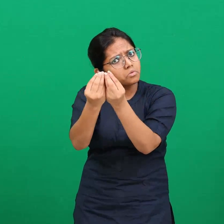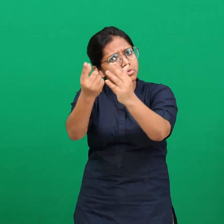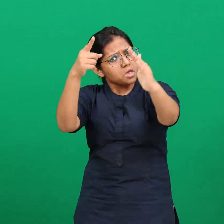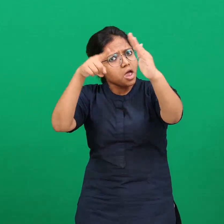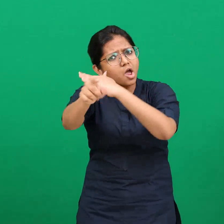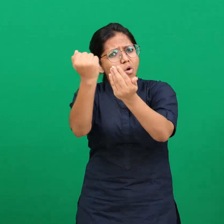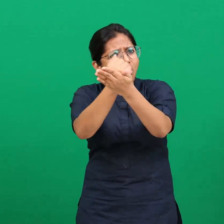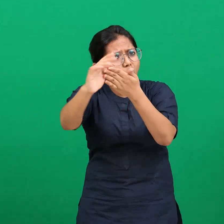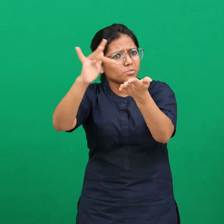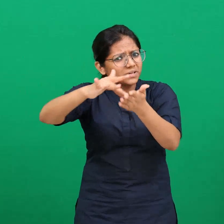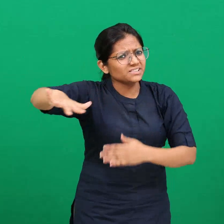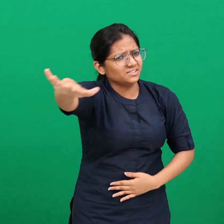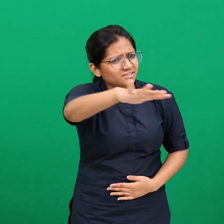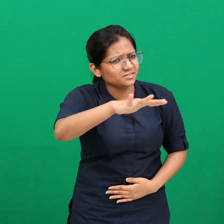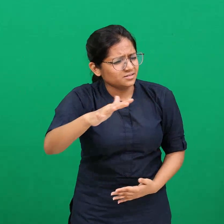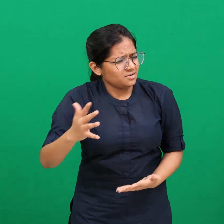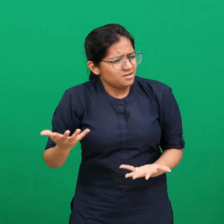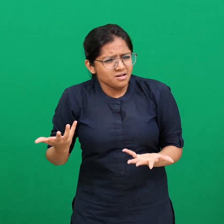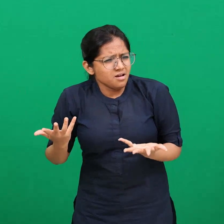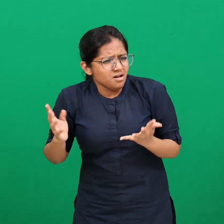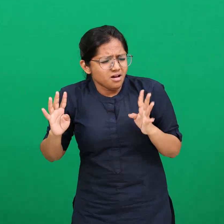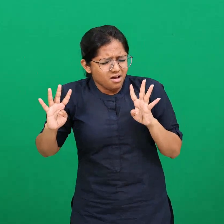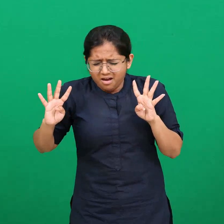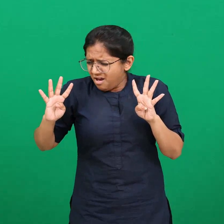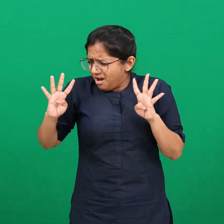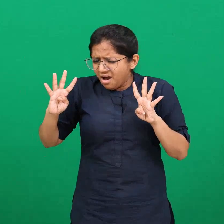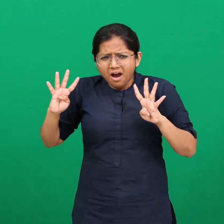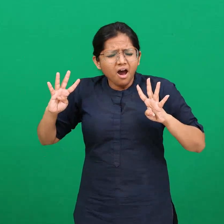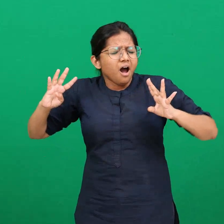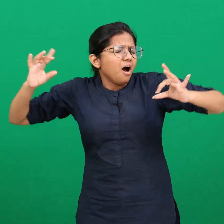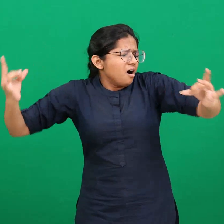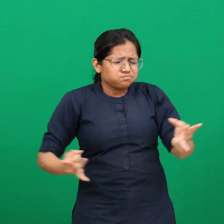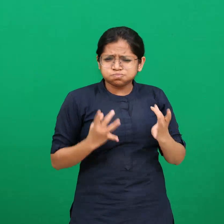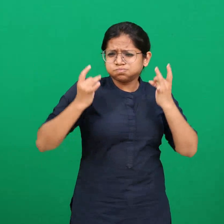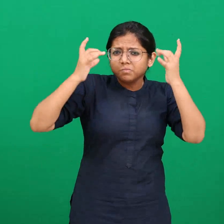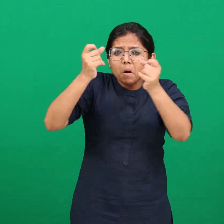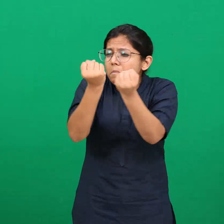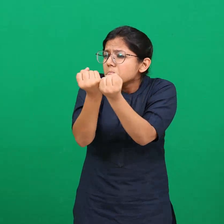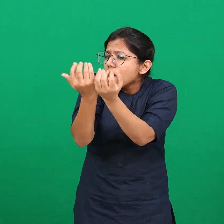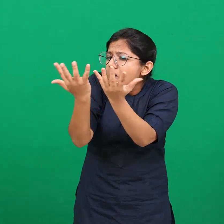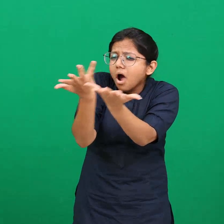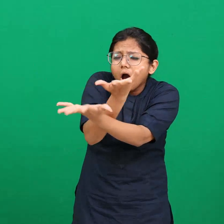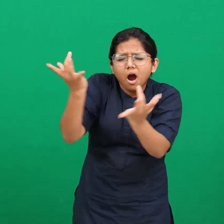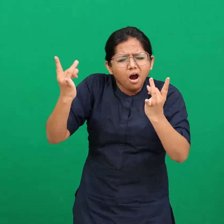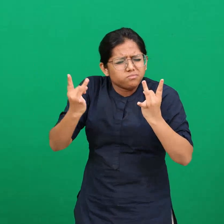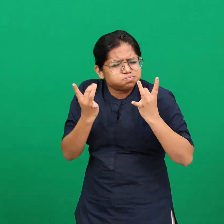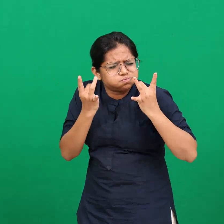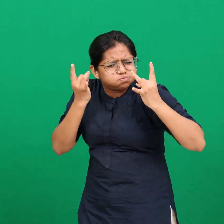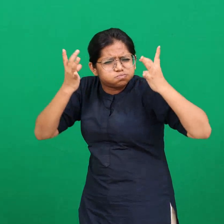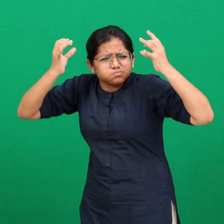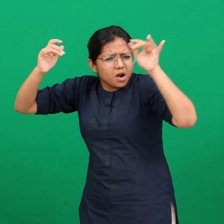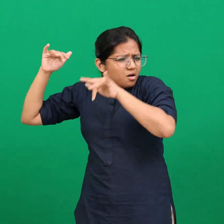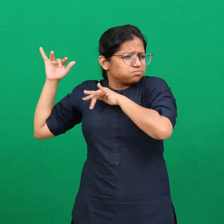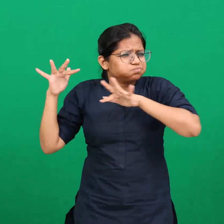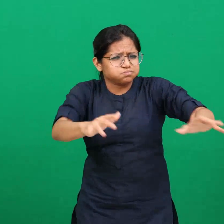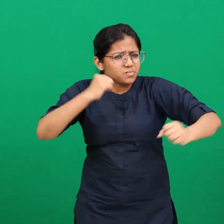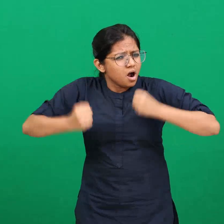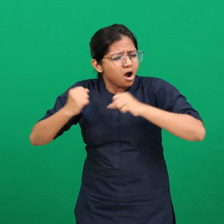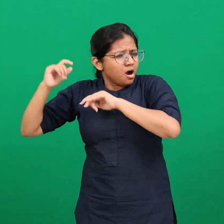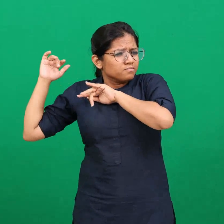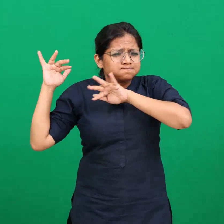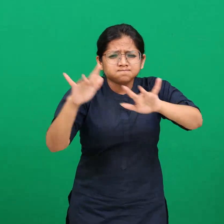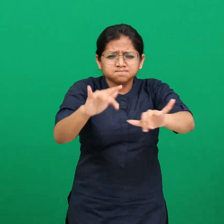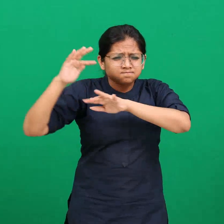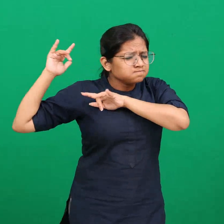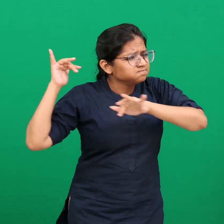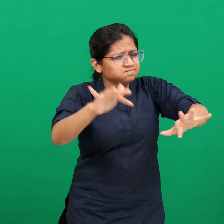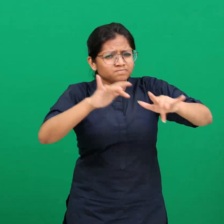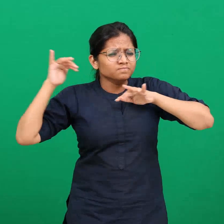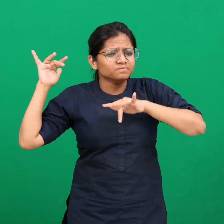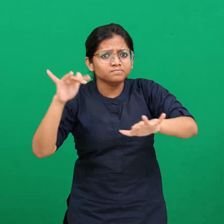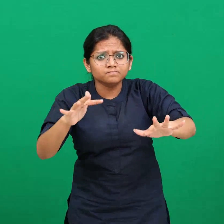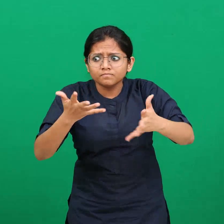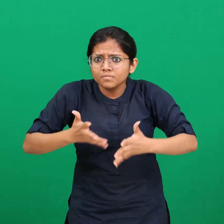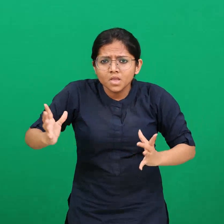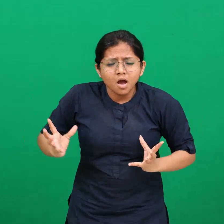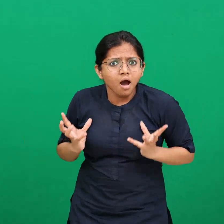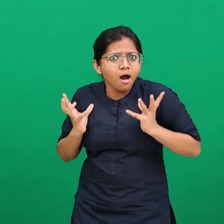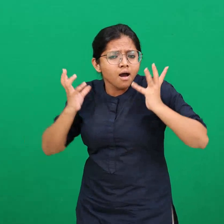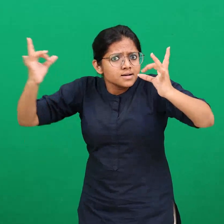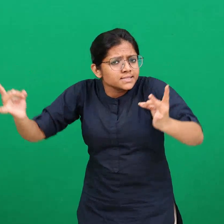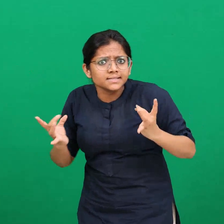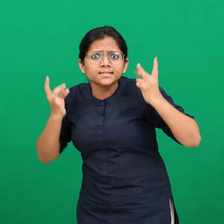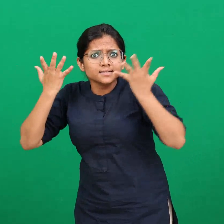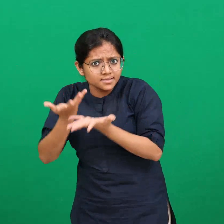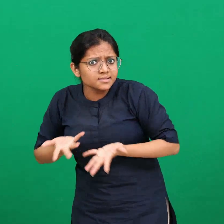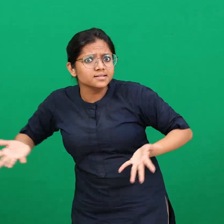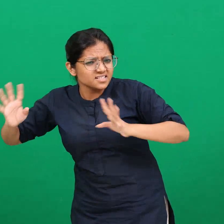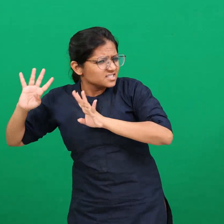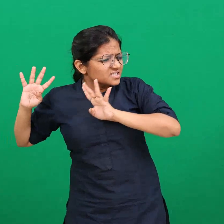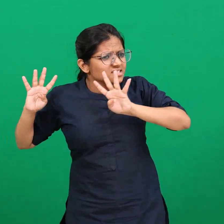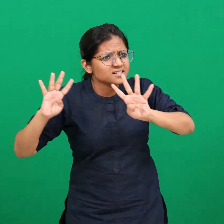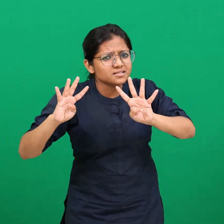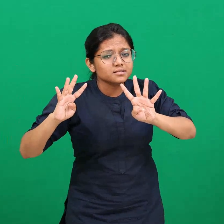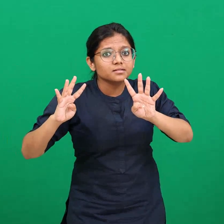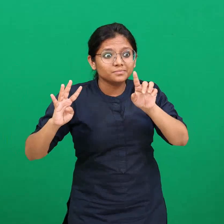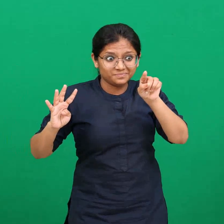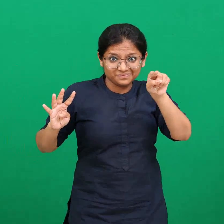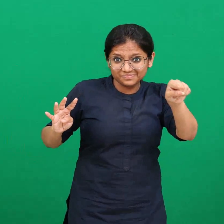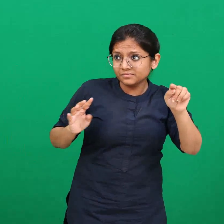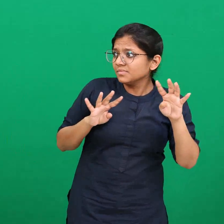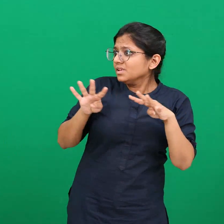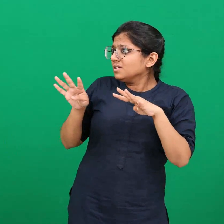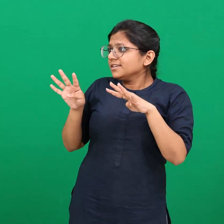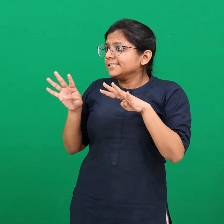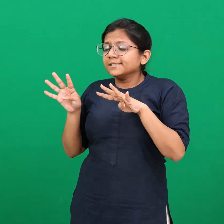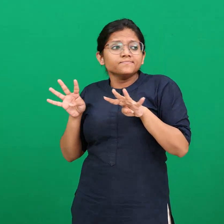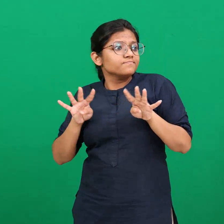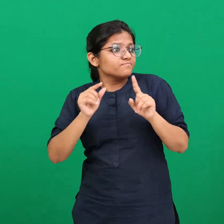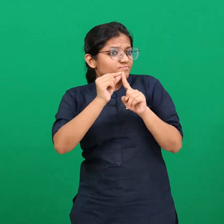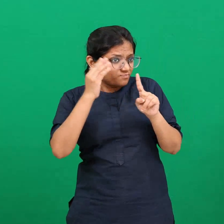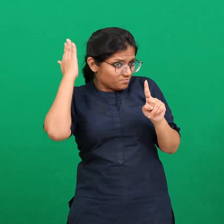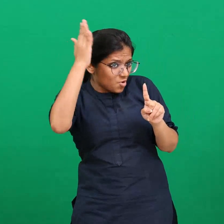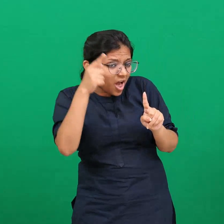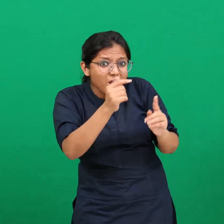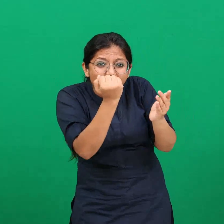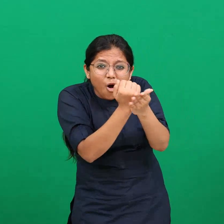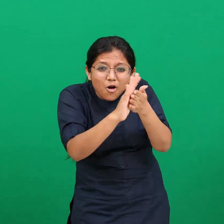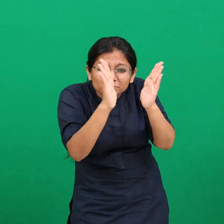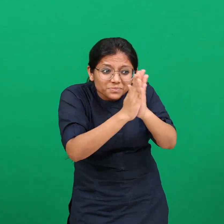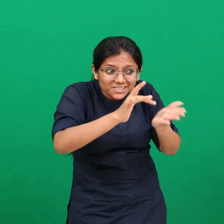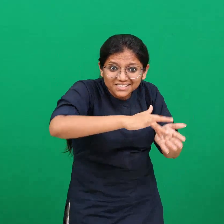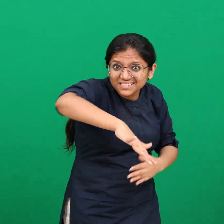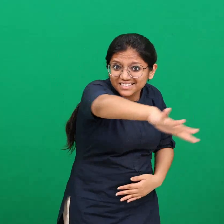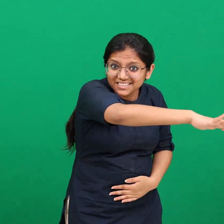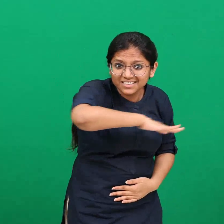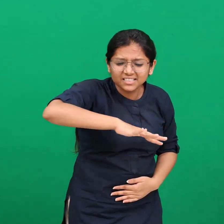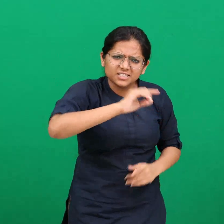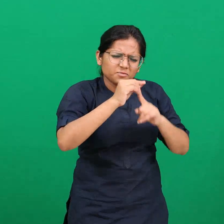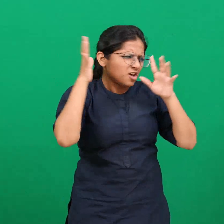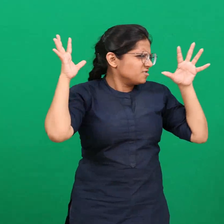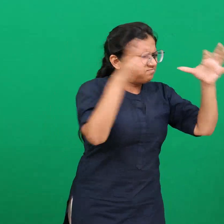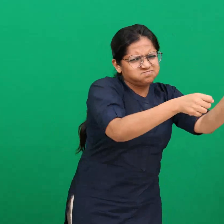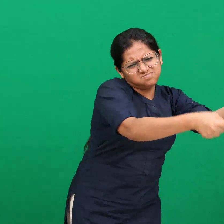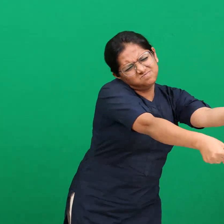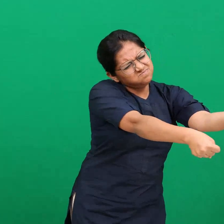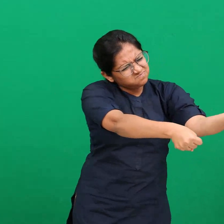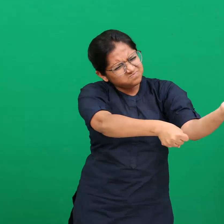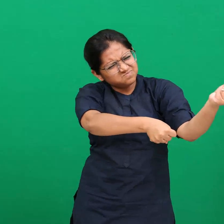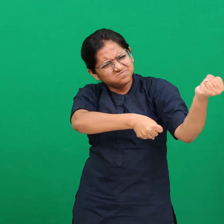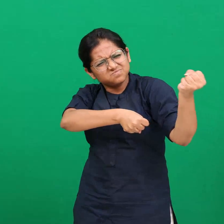The whole city was stirred up, and the people rushed together.